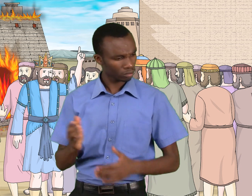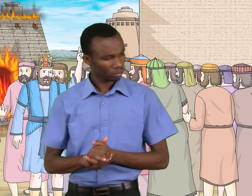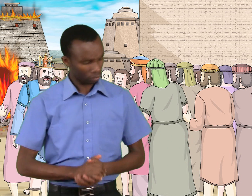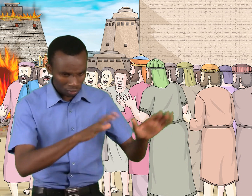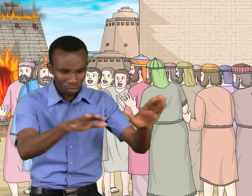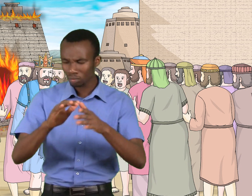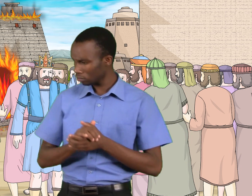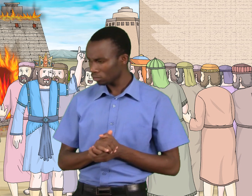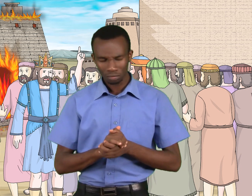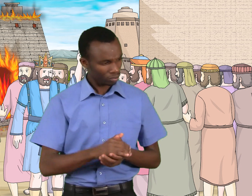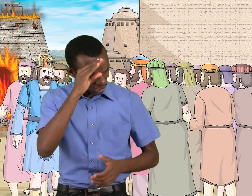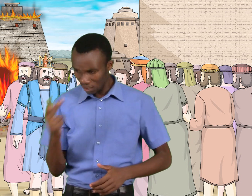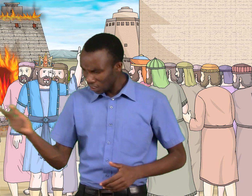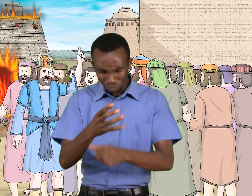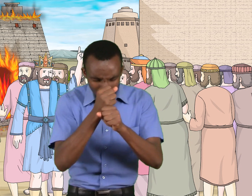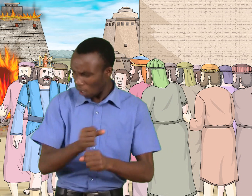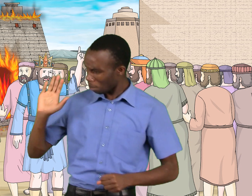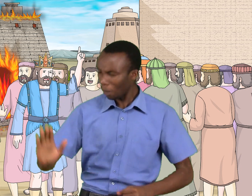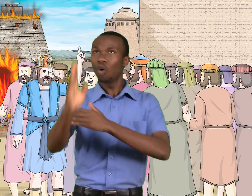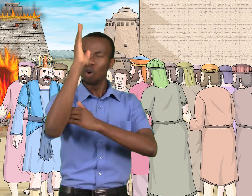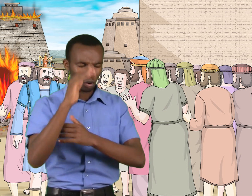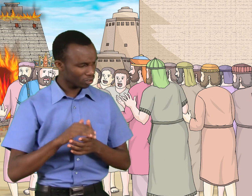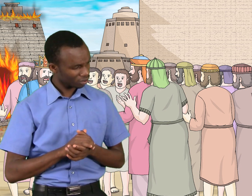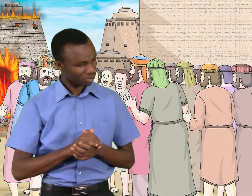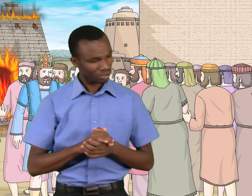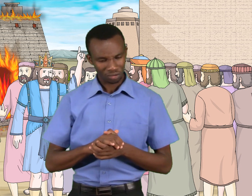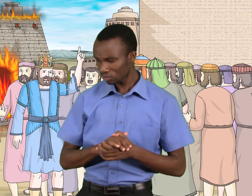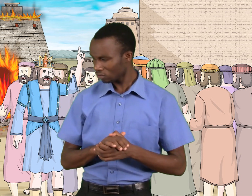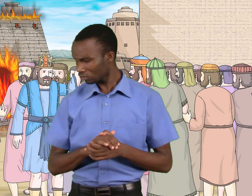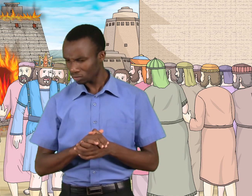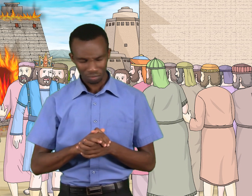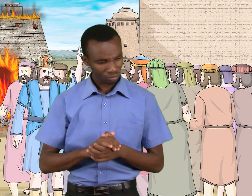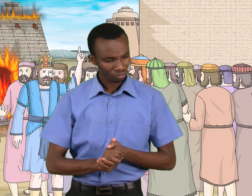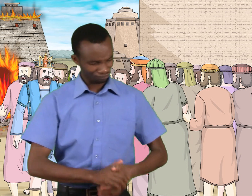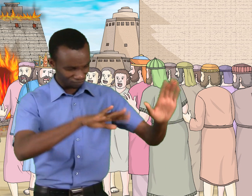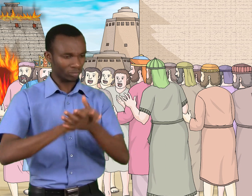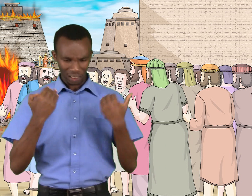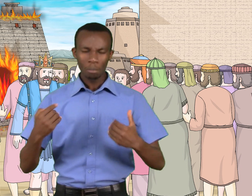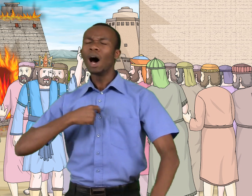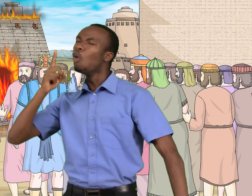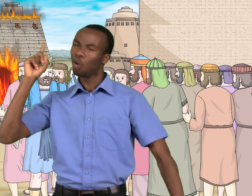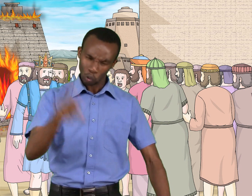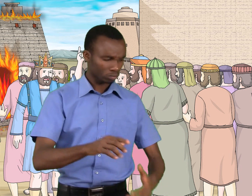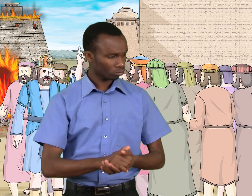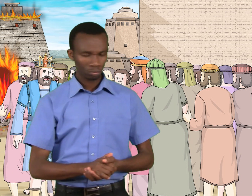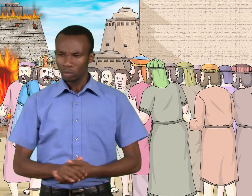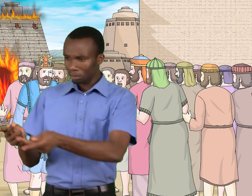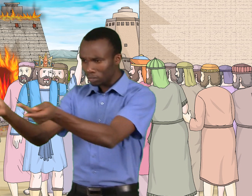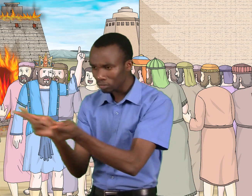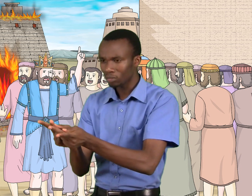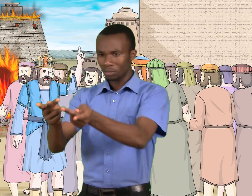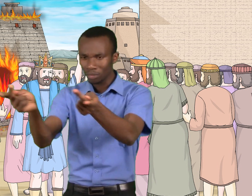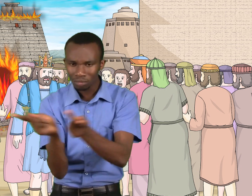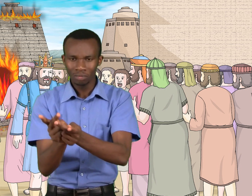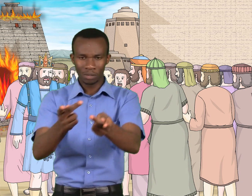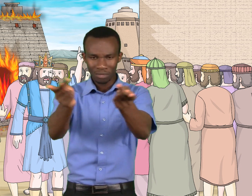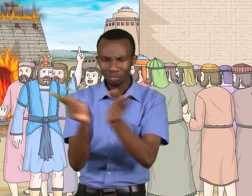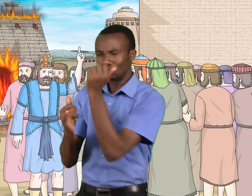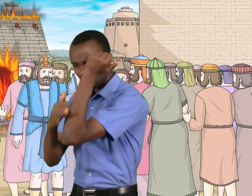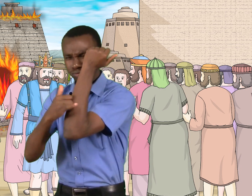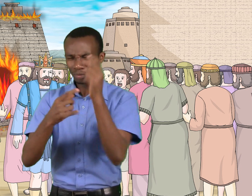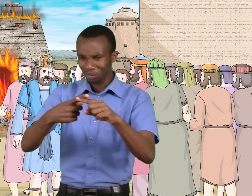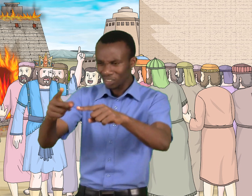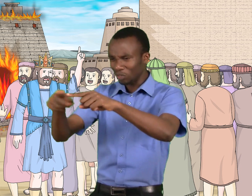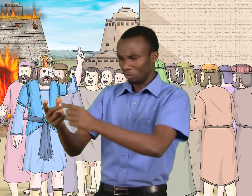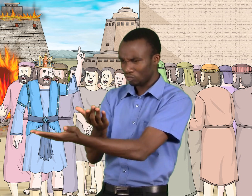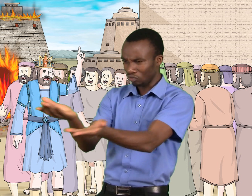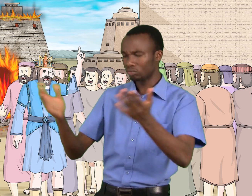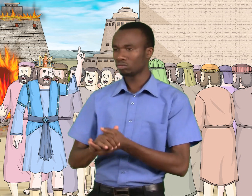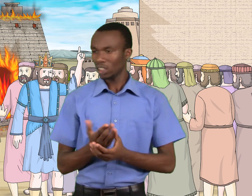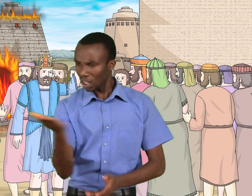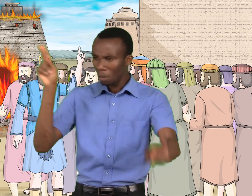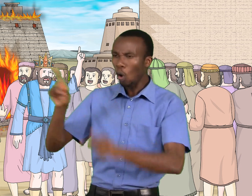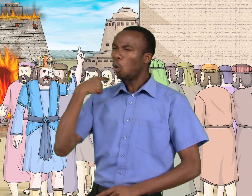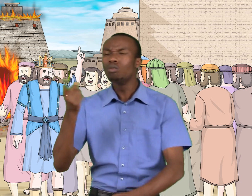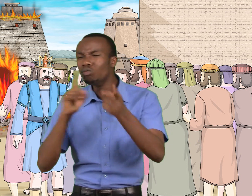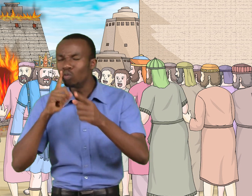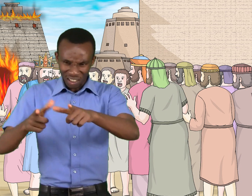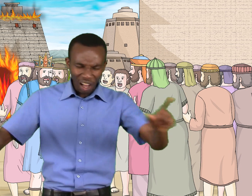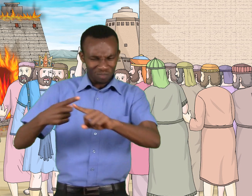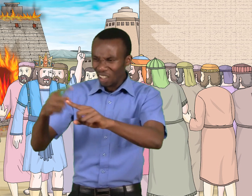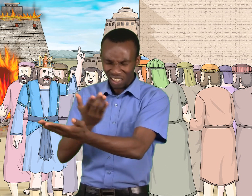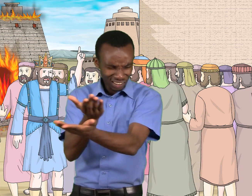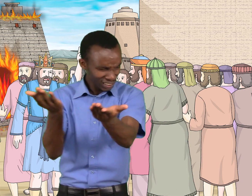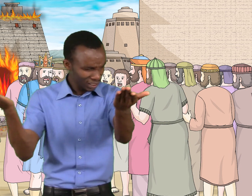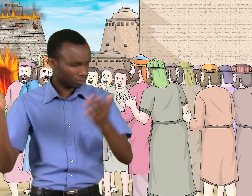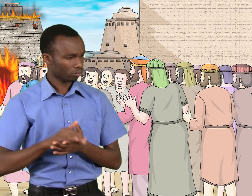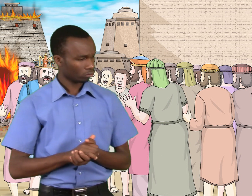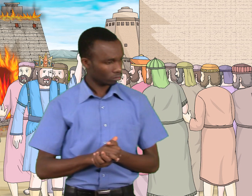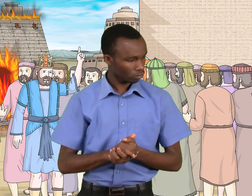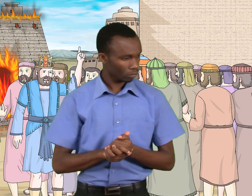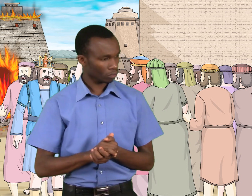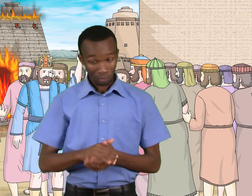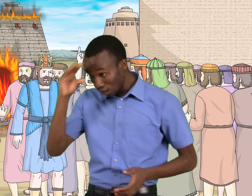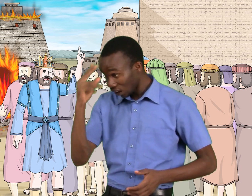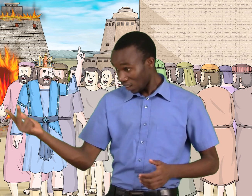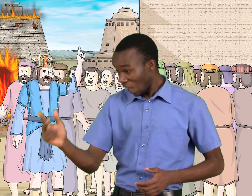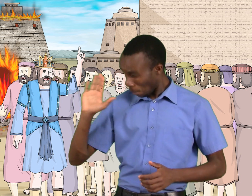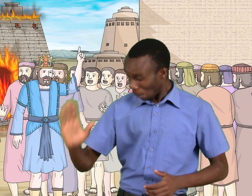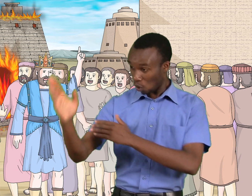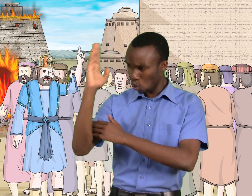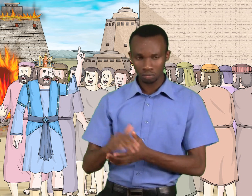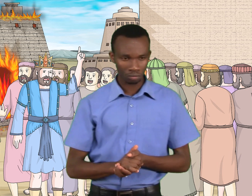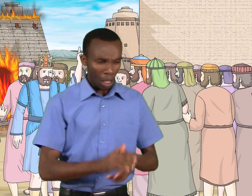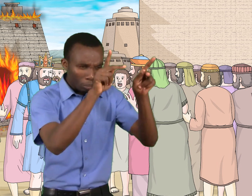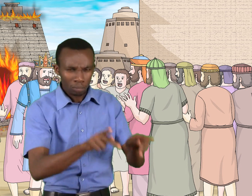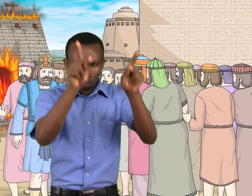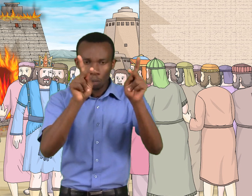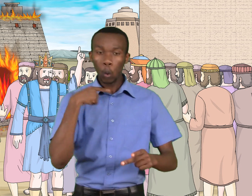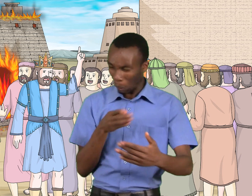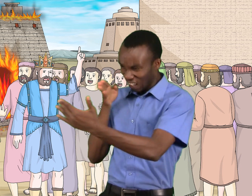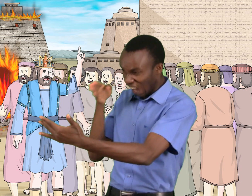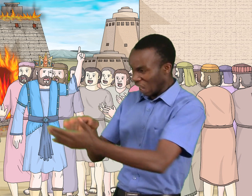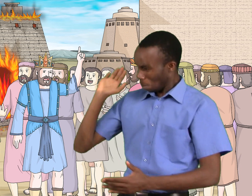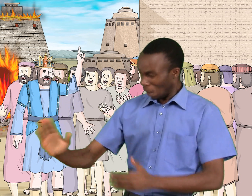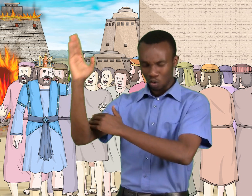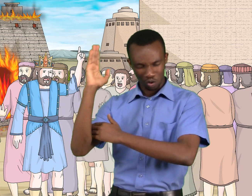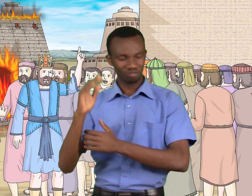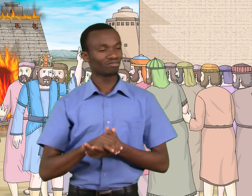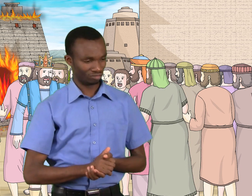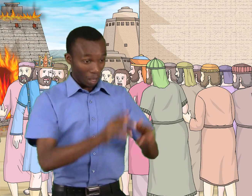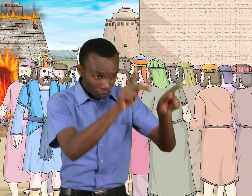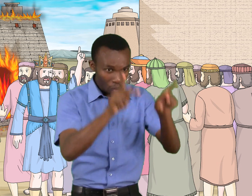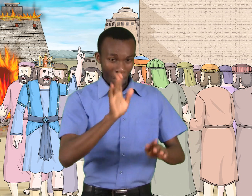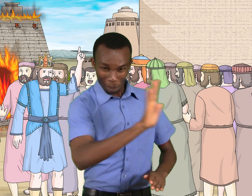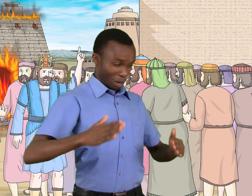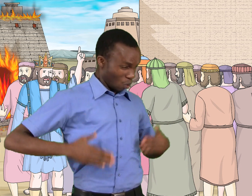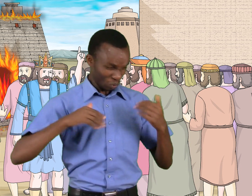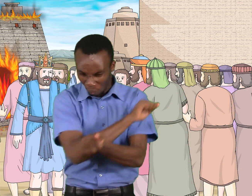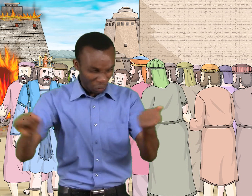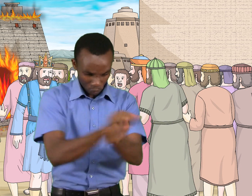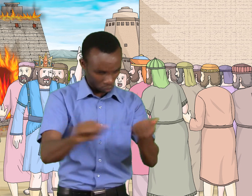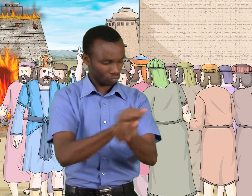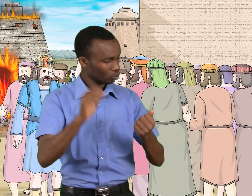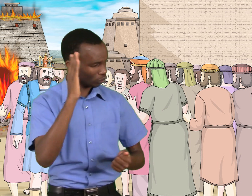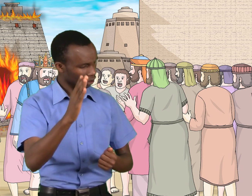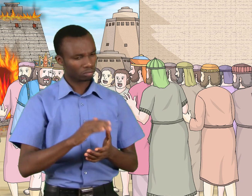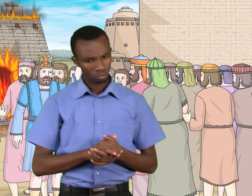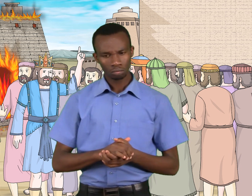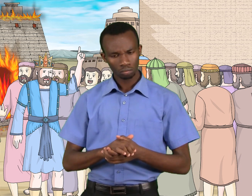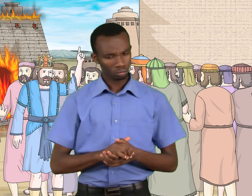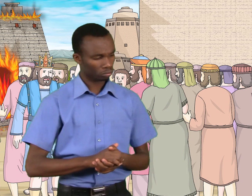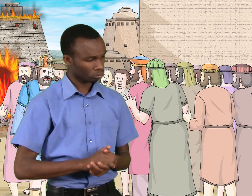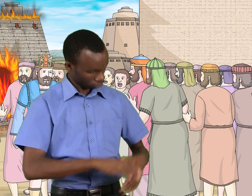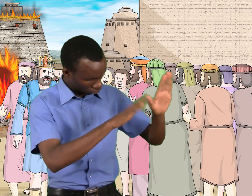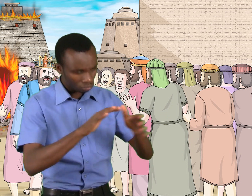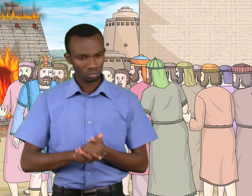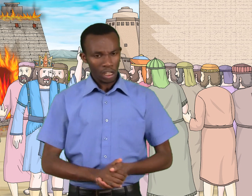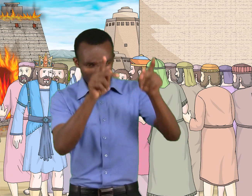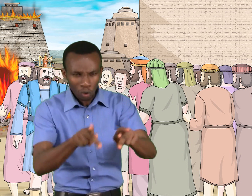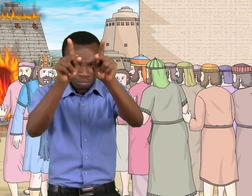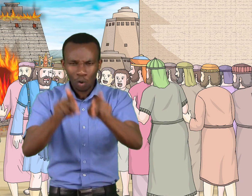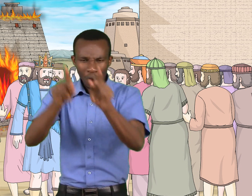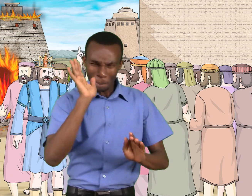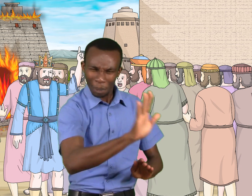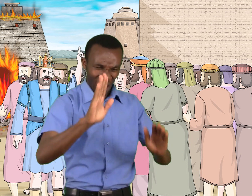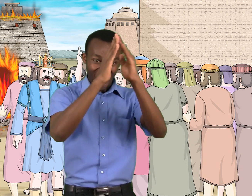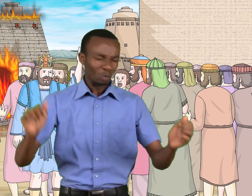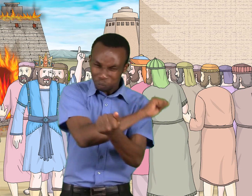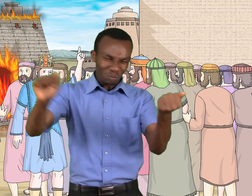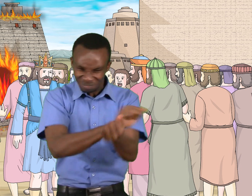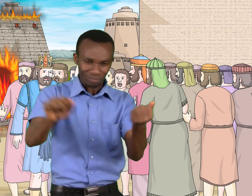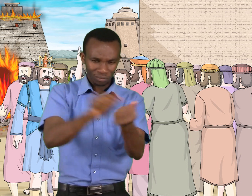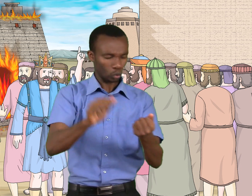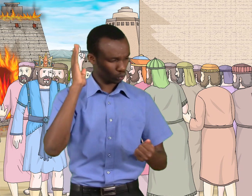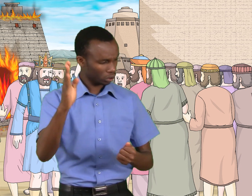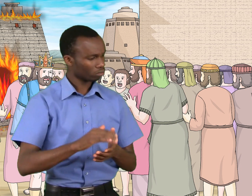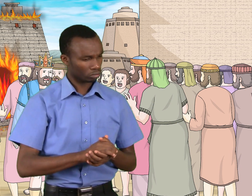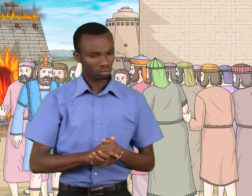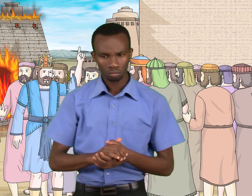Therefore I decree that the people of any nation or language who say anything offensive against the God of Shadrach, Meshach, and Abednego will be cut into pieces and their houses reduced to rubble.